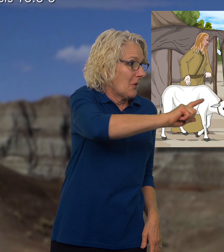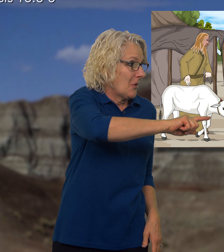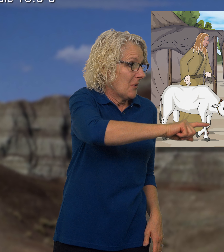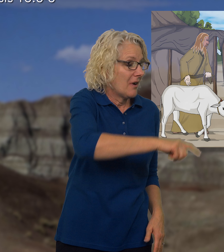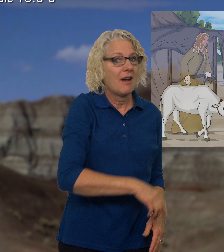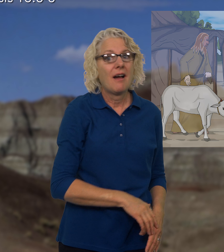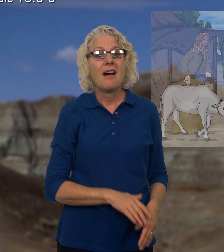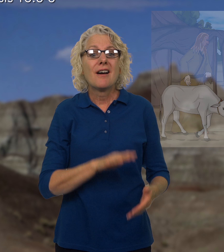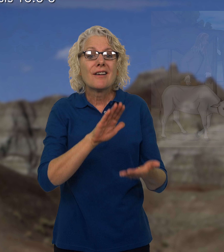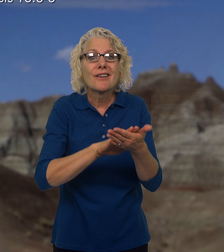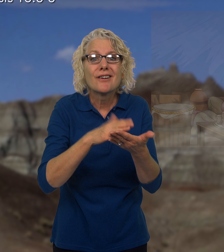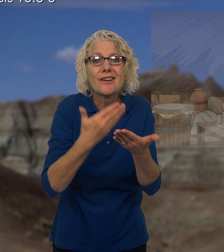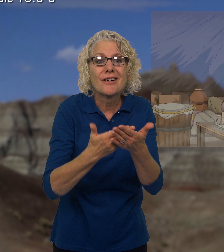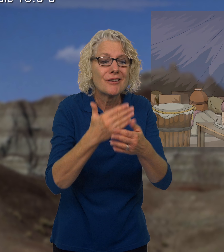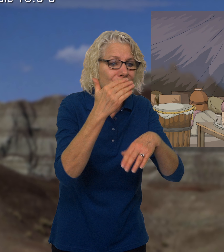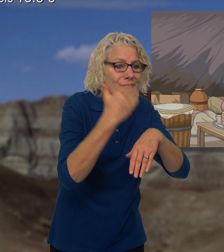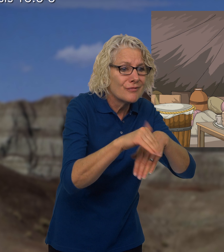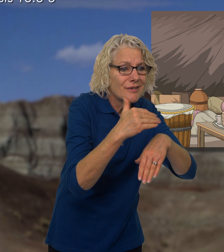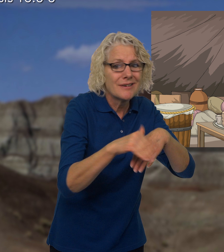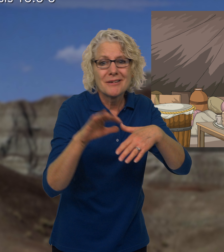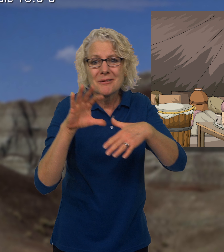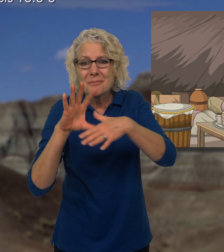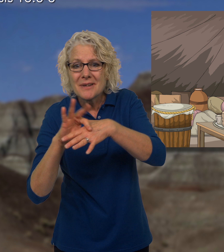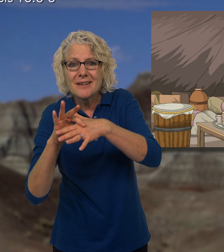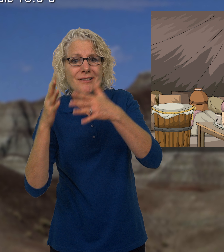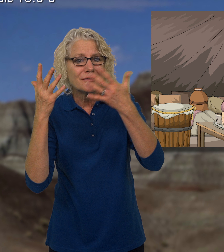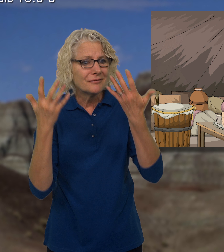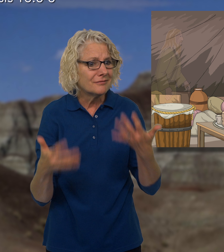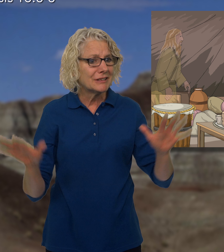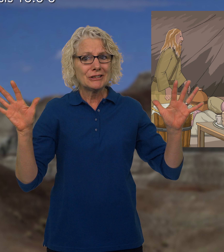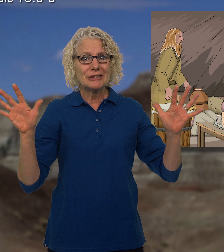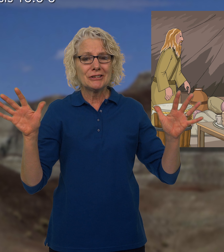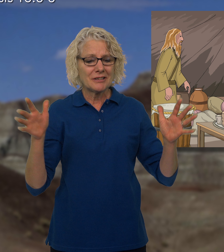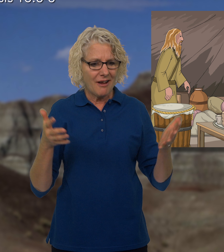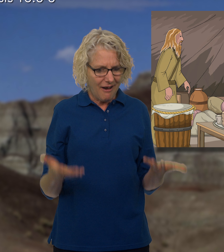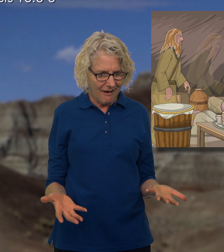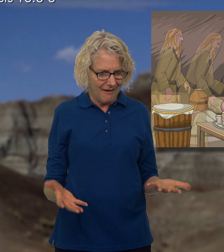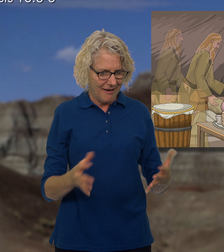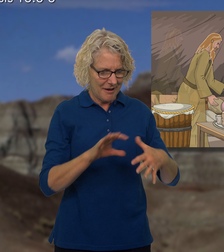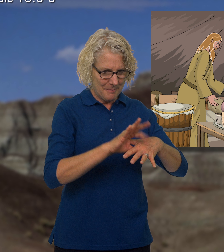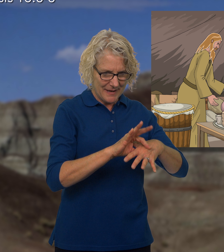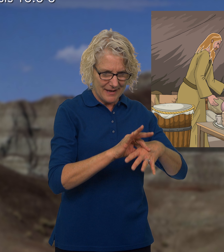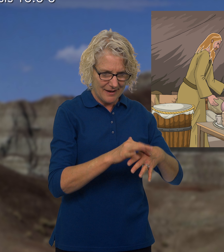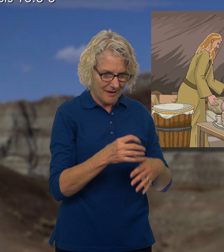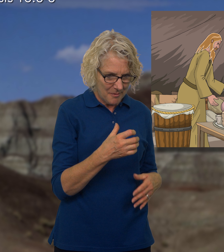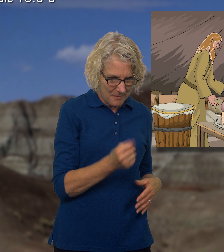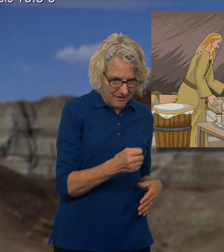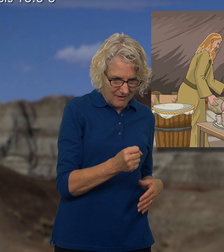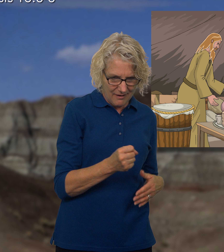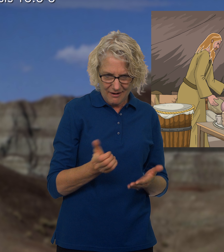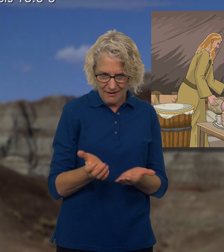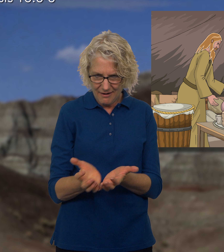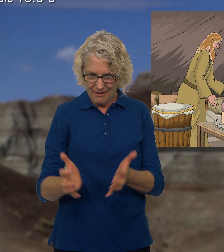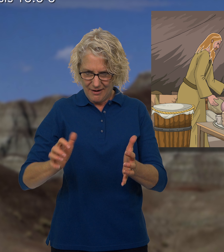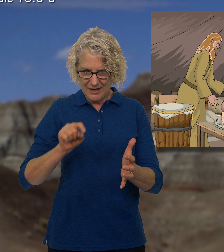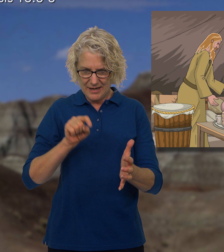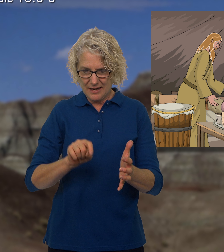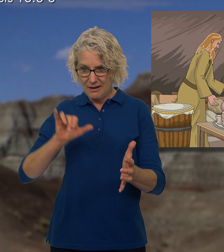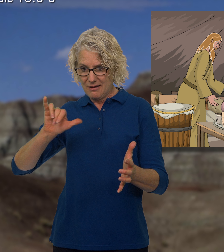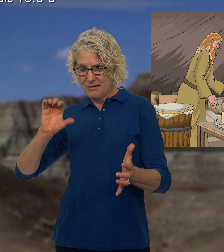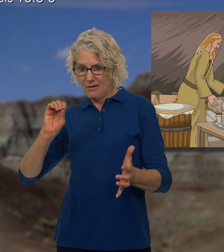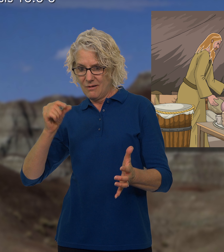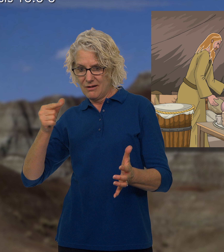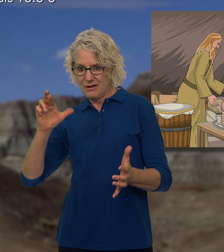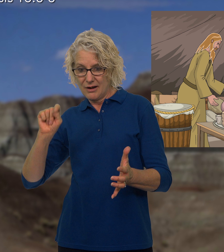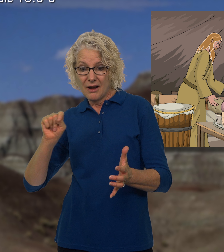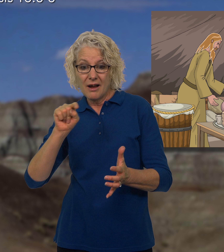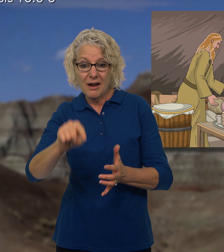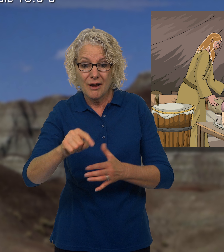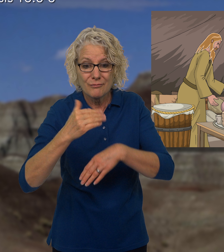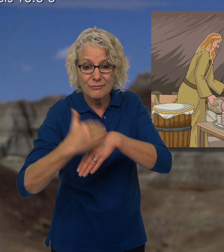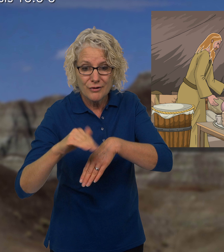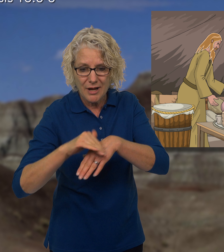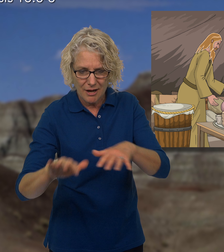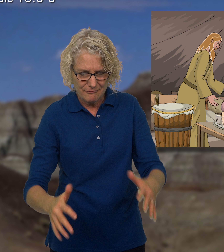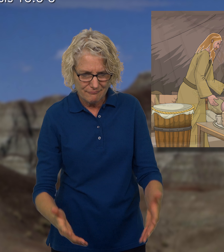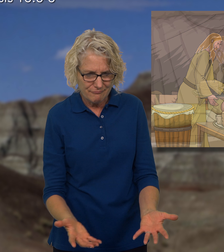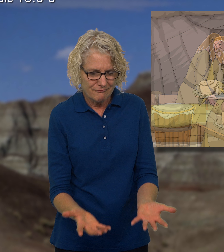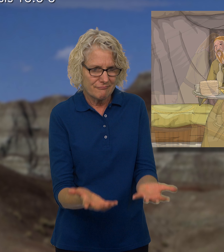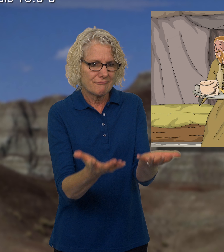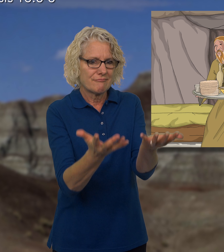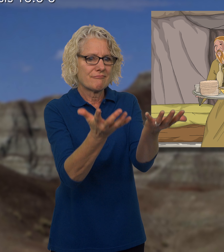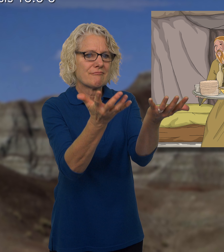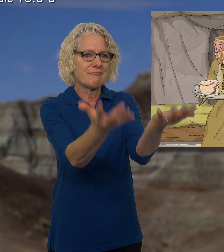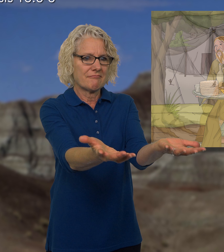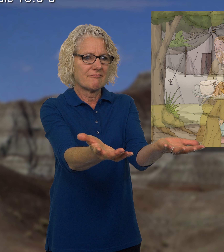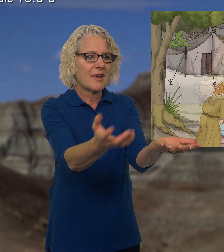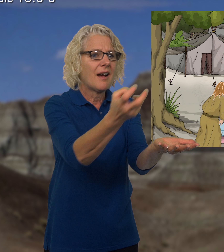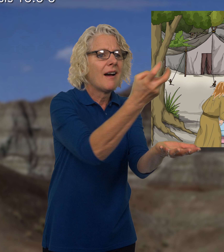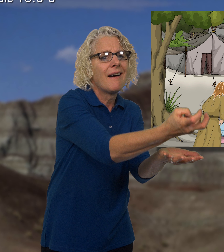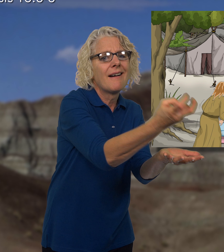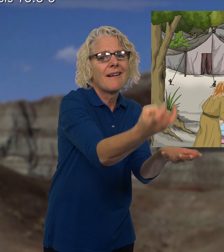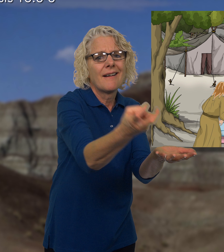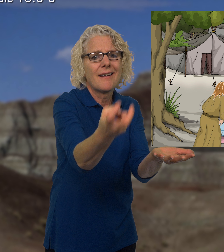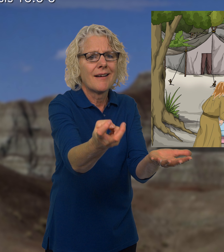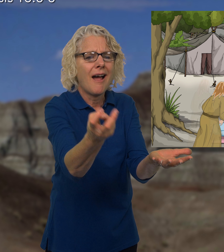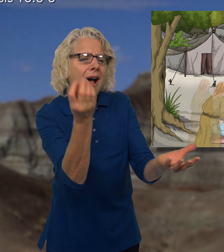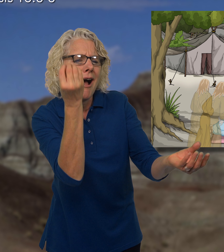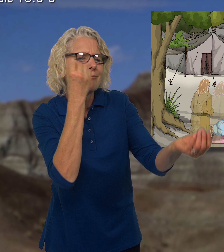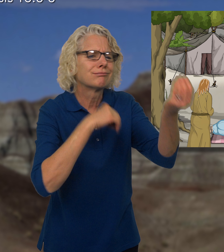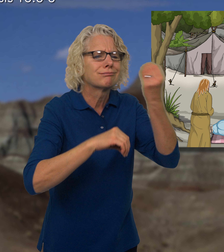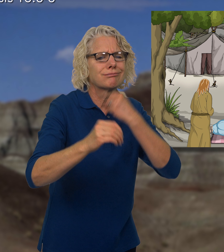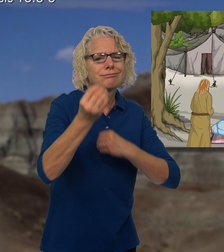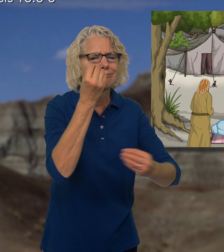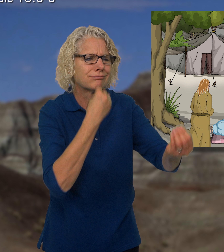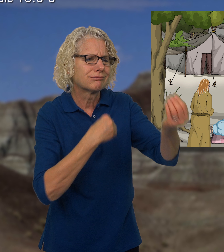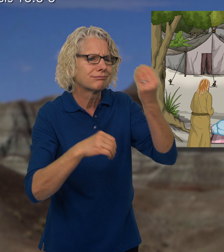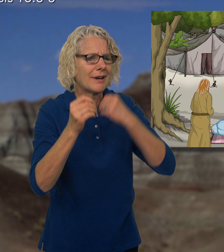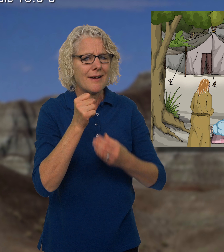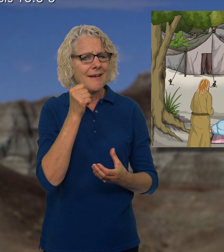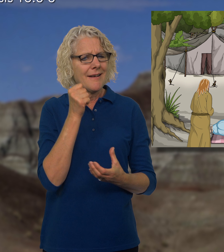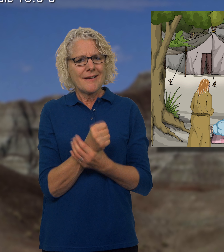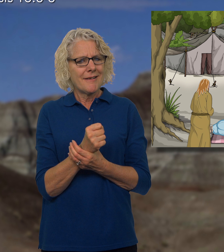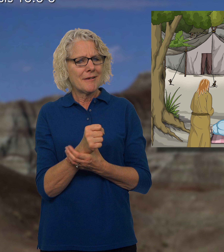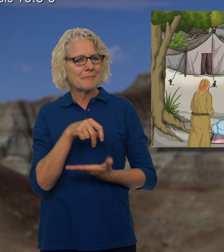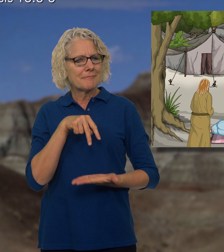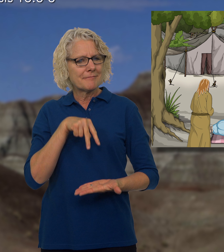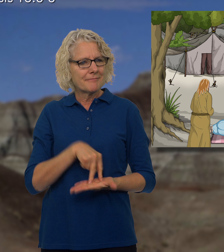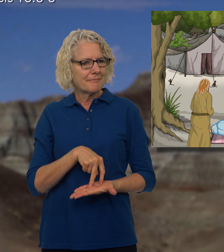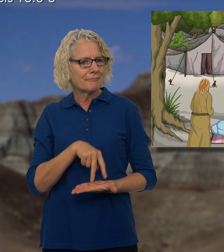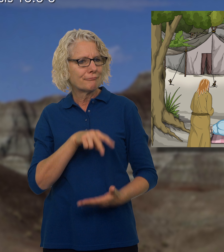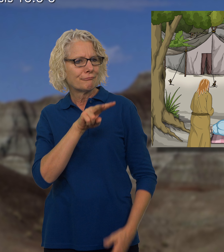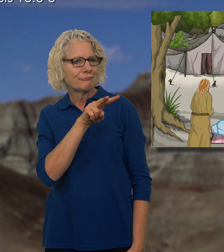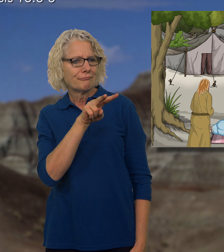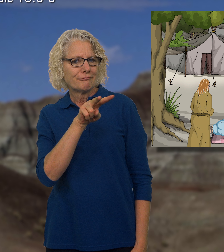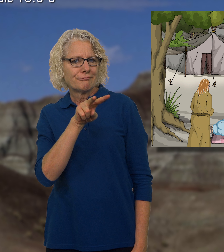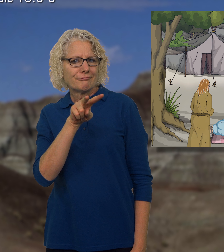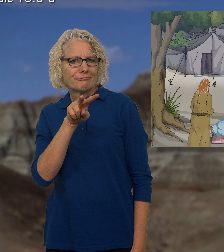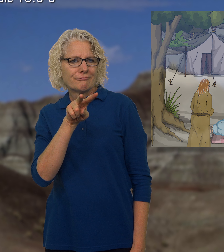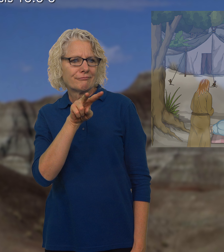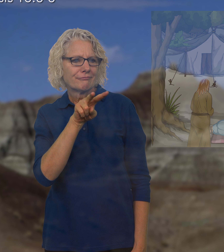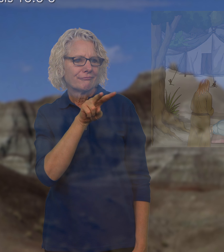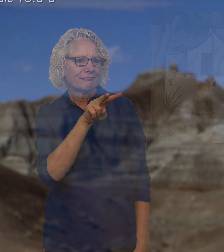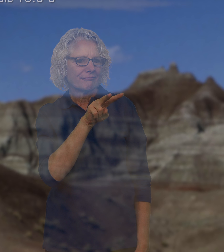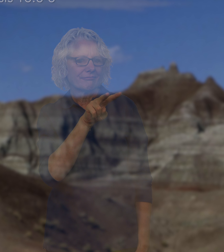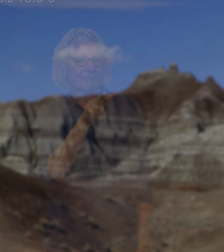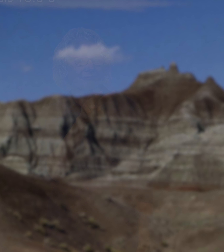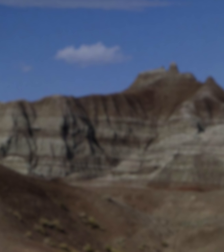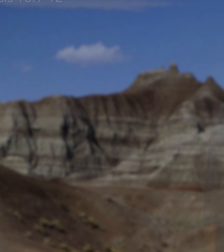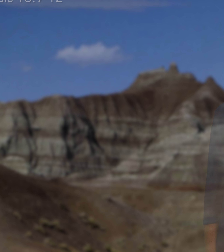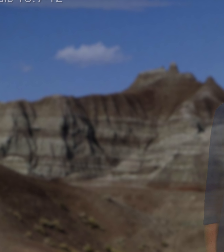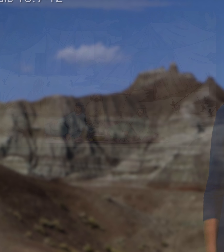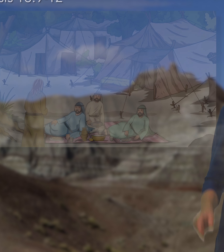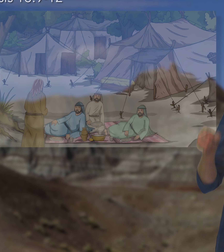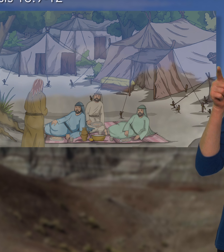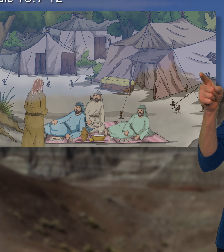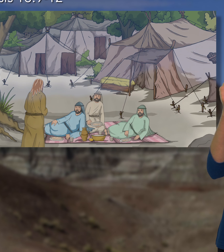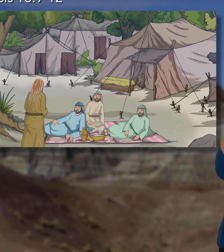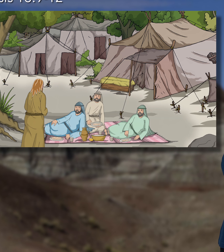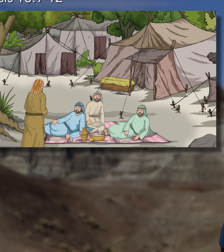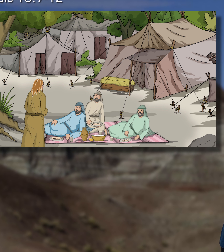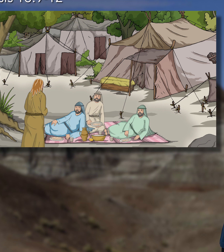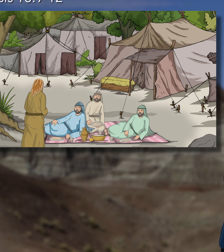Then Abraham brought curds and milk and the calf that had been prepared, and he set them before the men and stood by them under the tree as they ate.